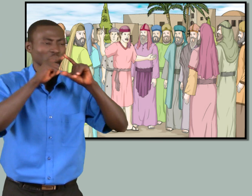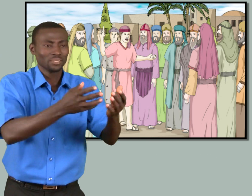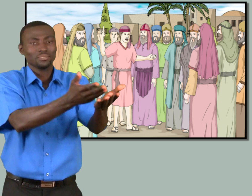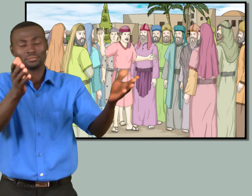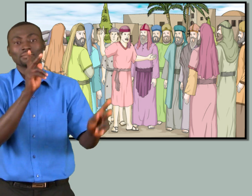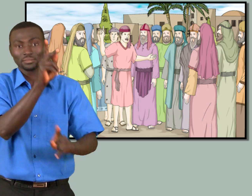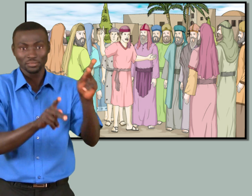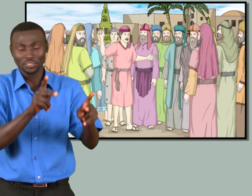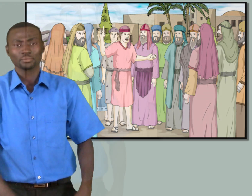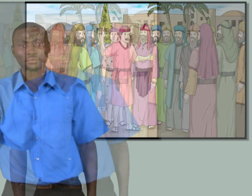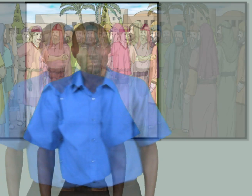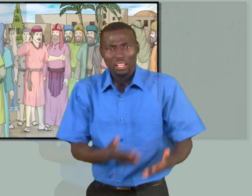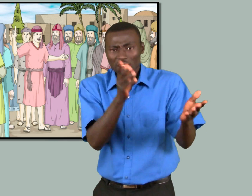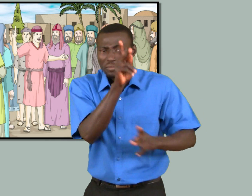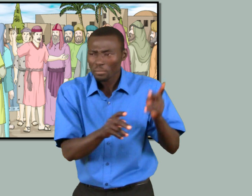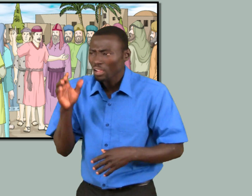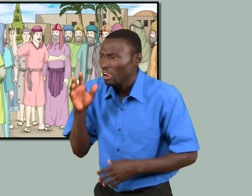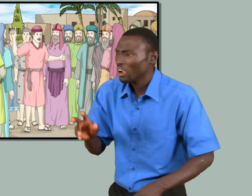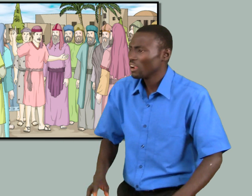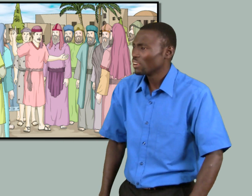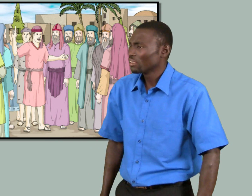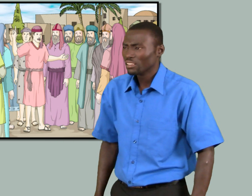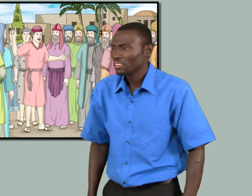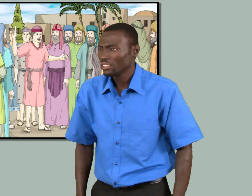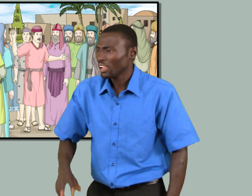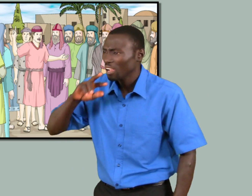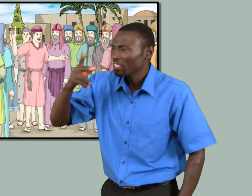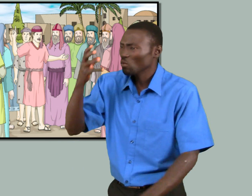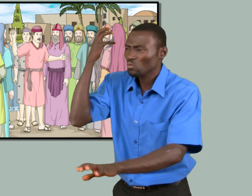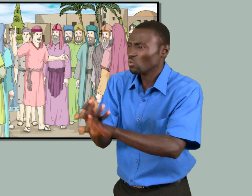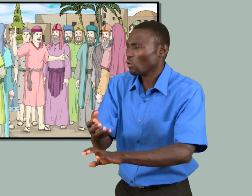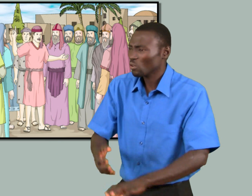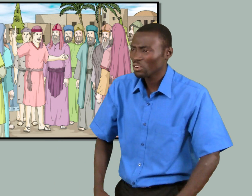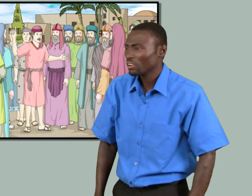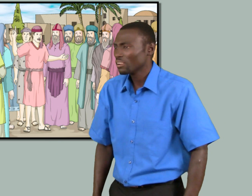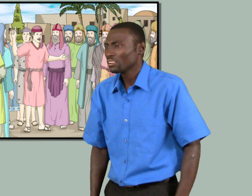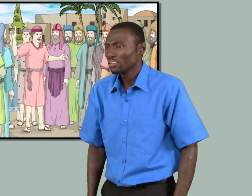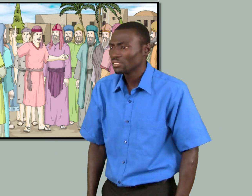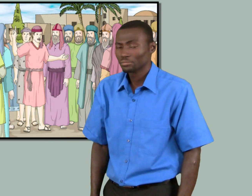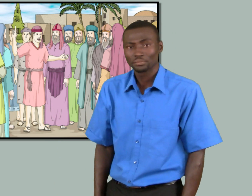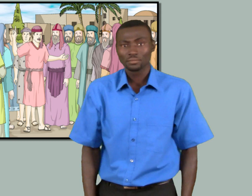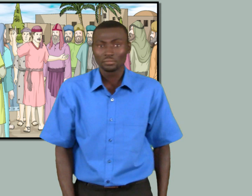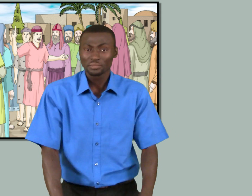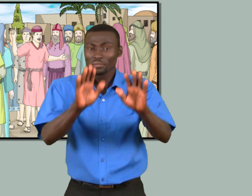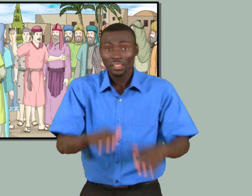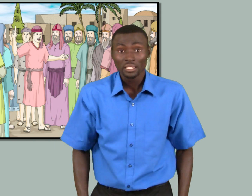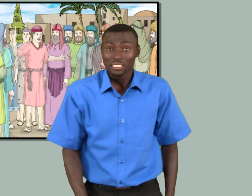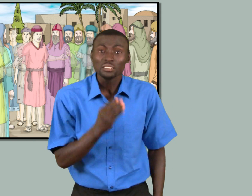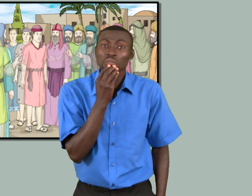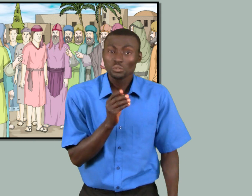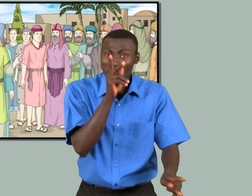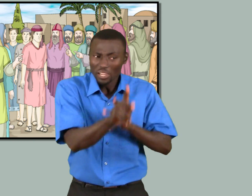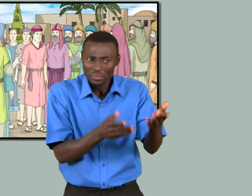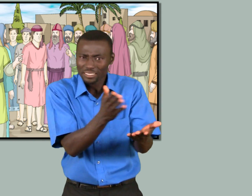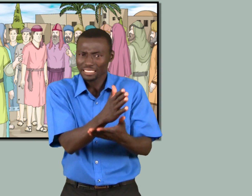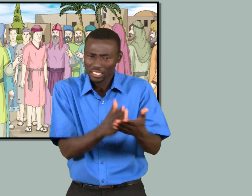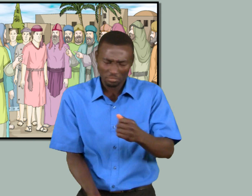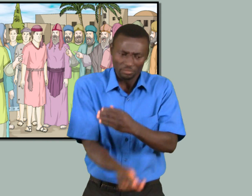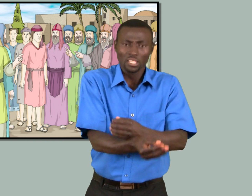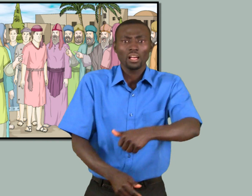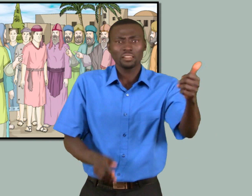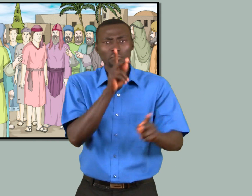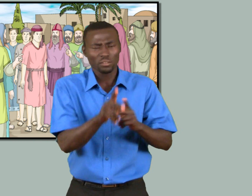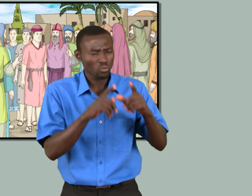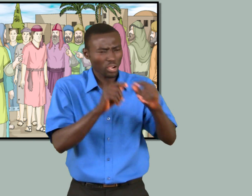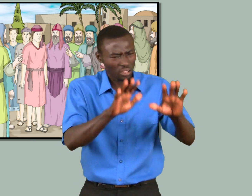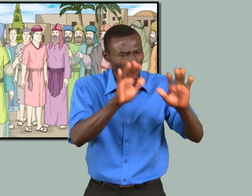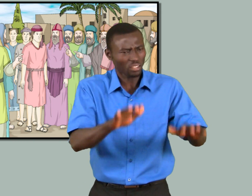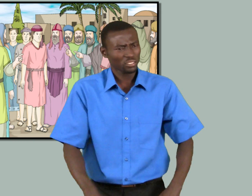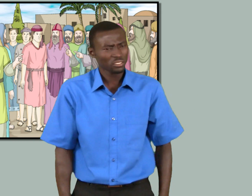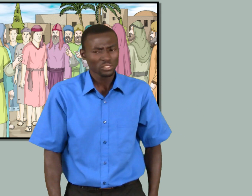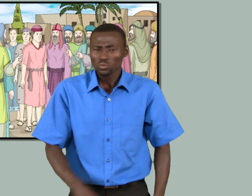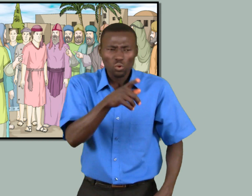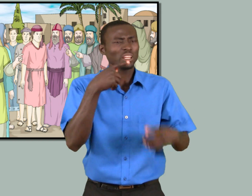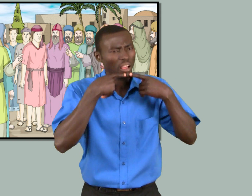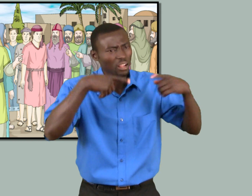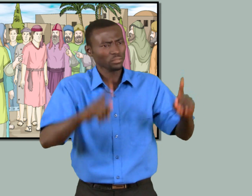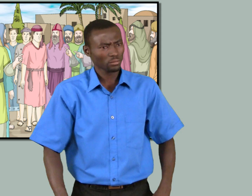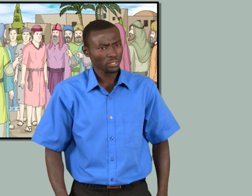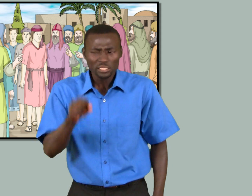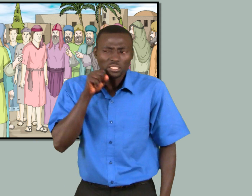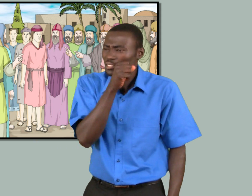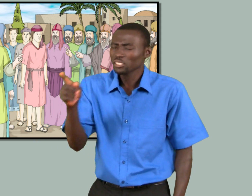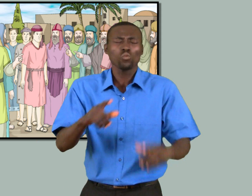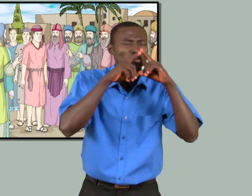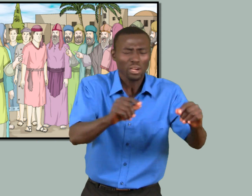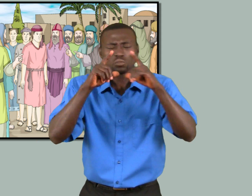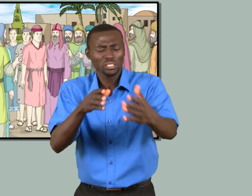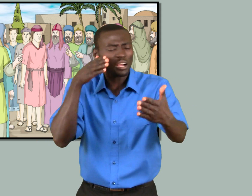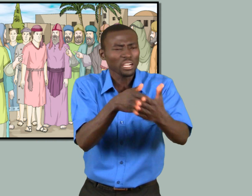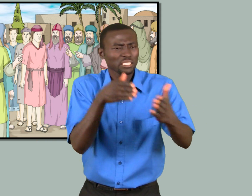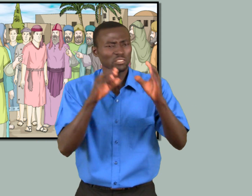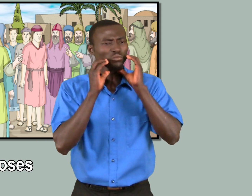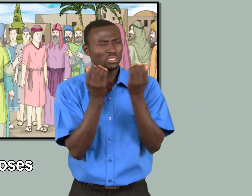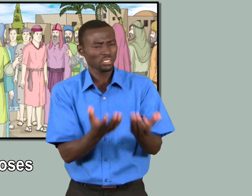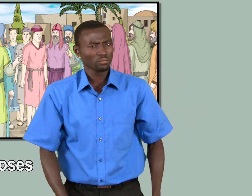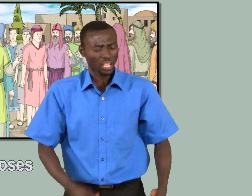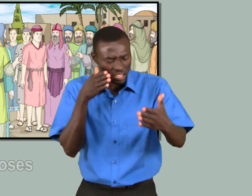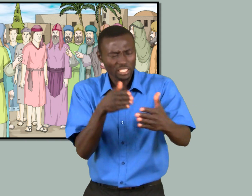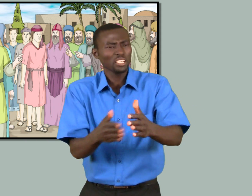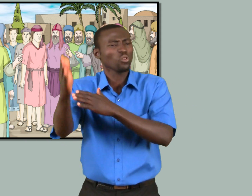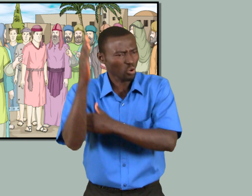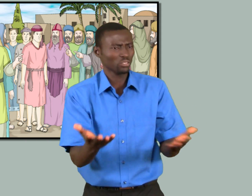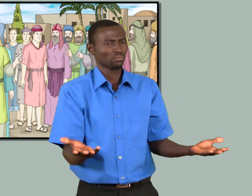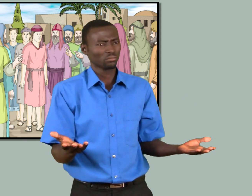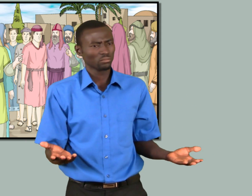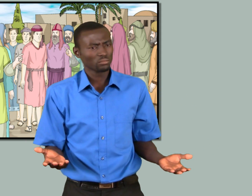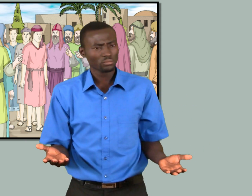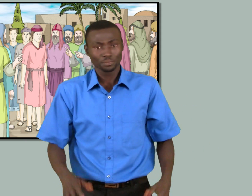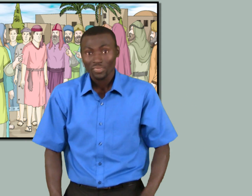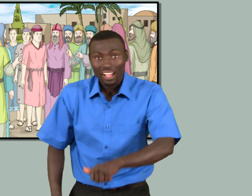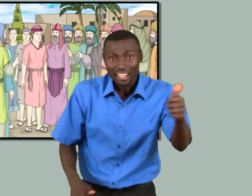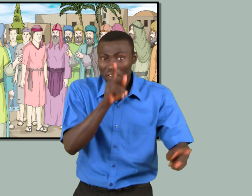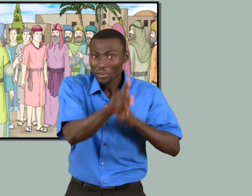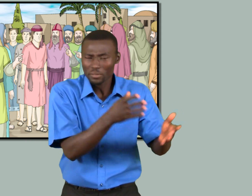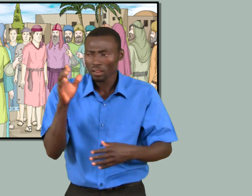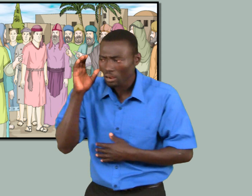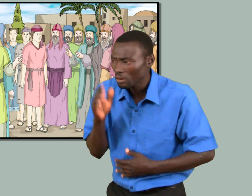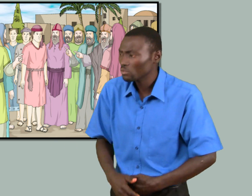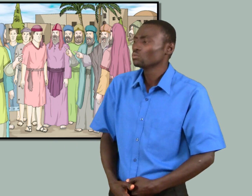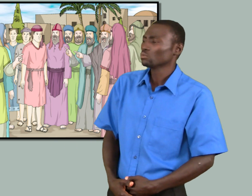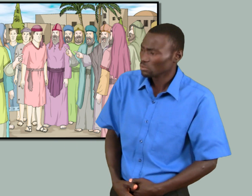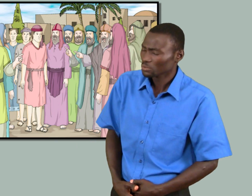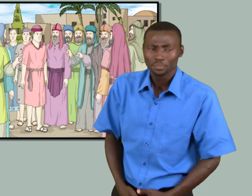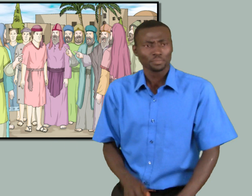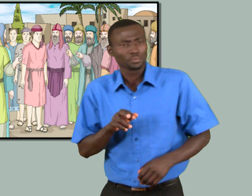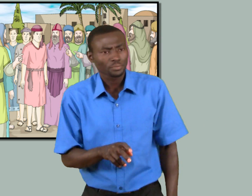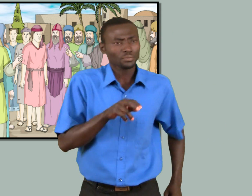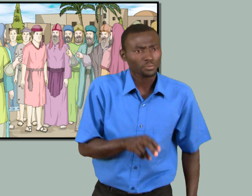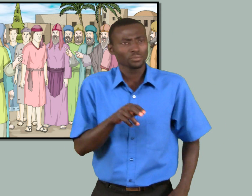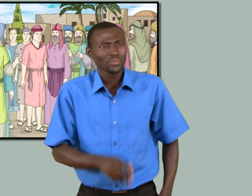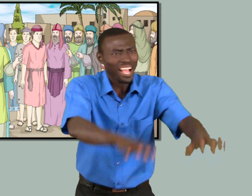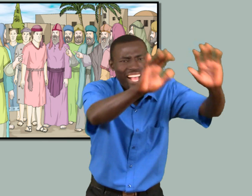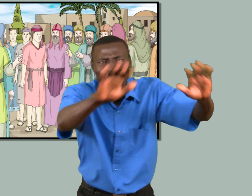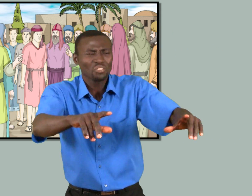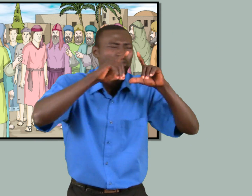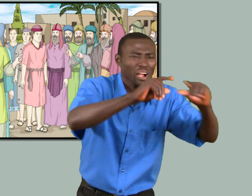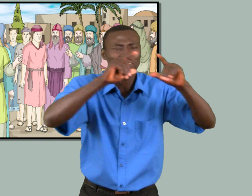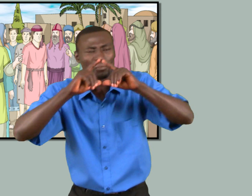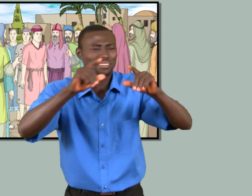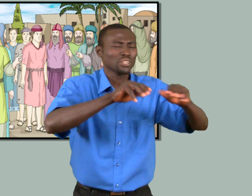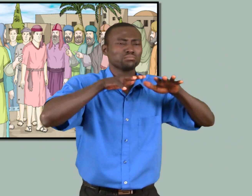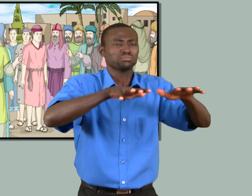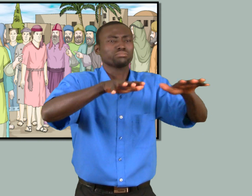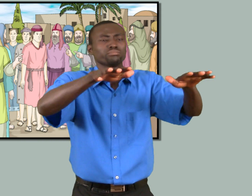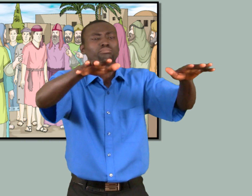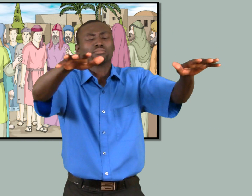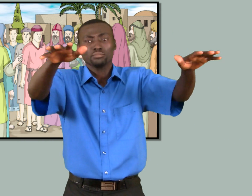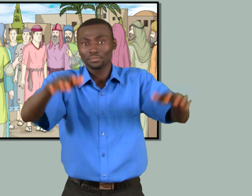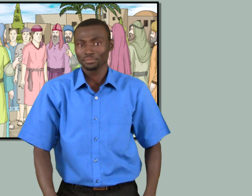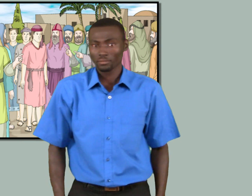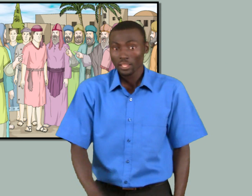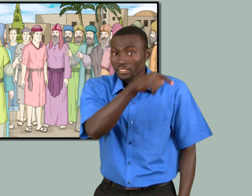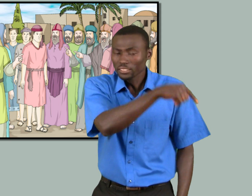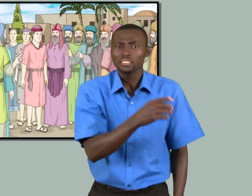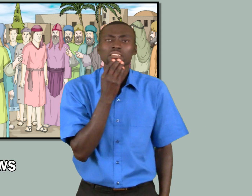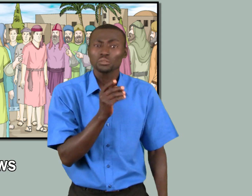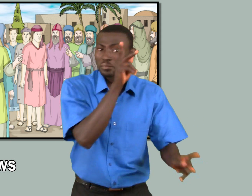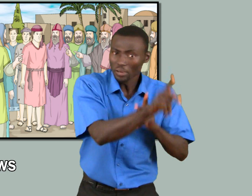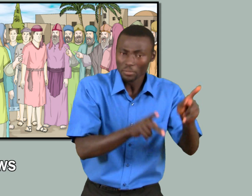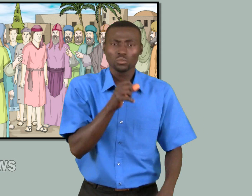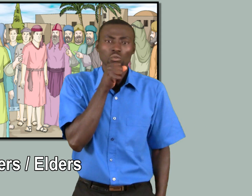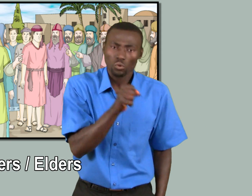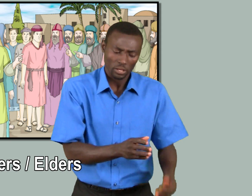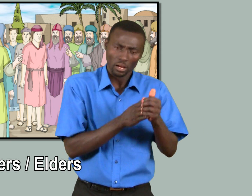Then they prompted some men to say, “We heard Stephen speak words of blasphemy against Moses and against God.”